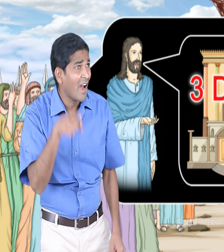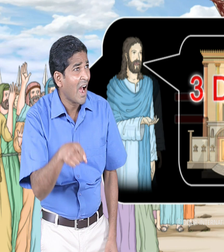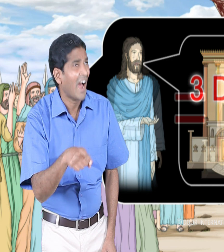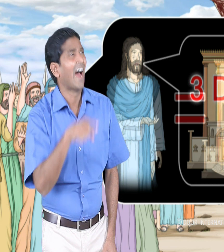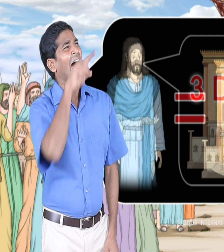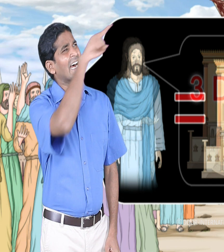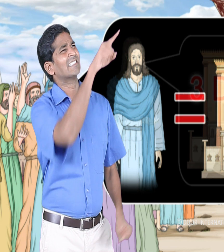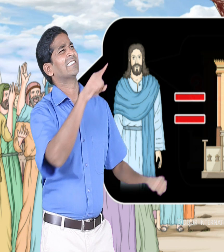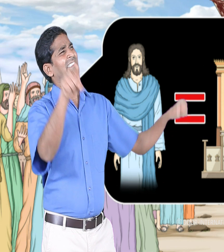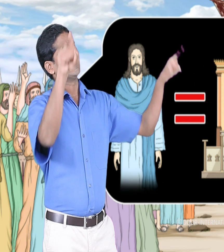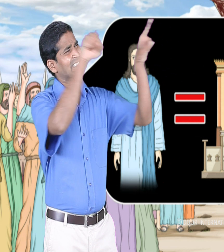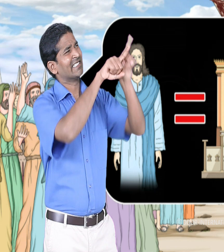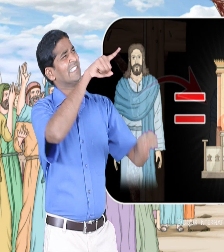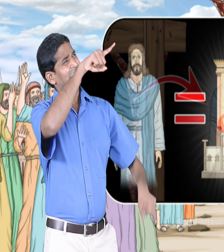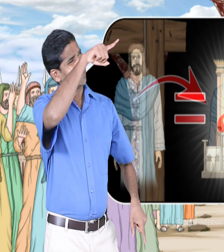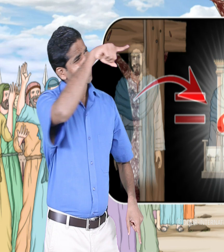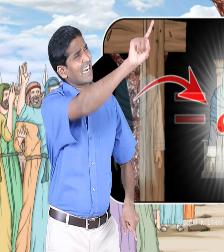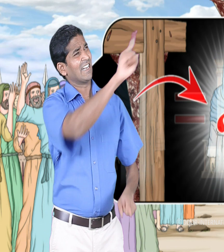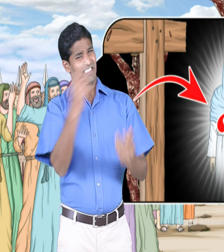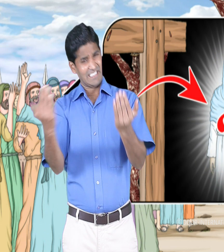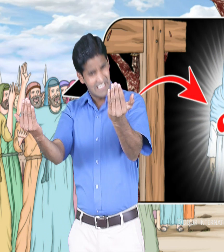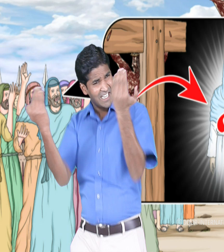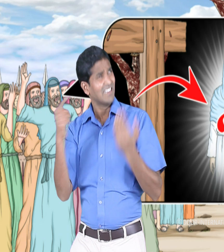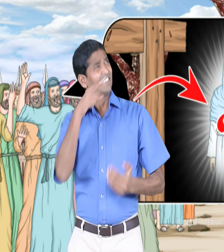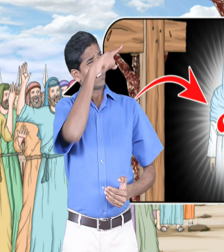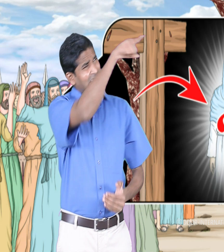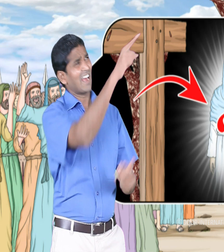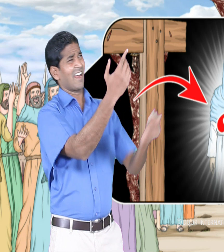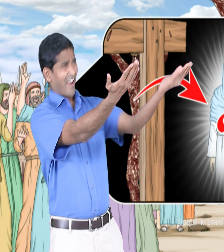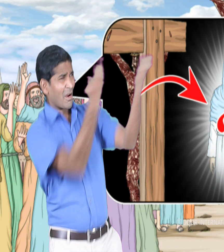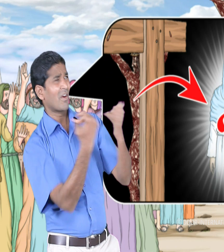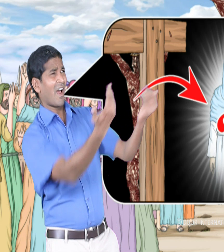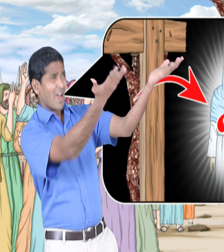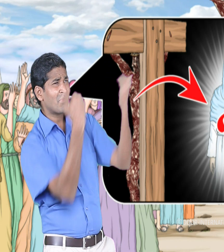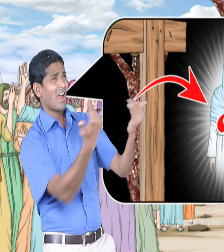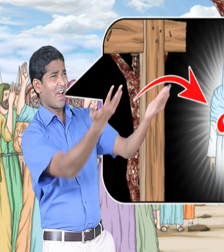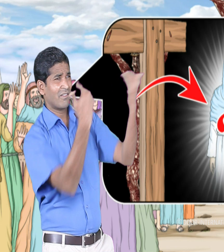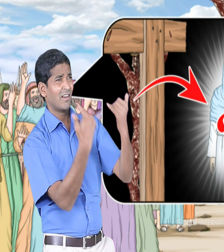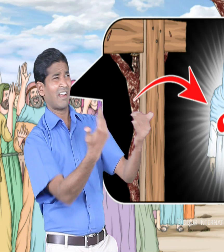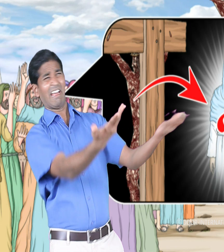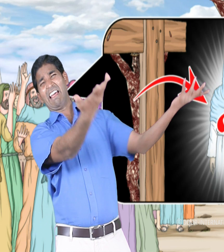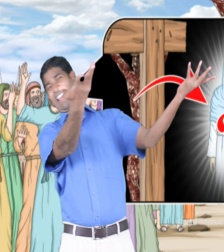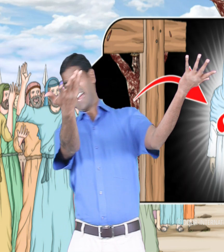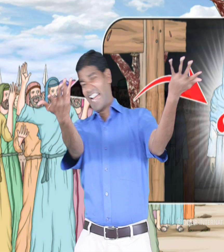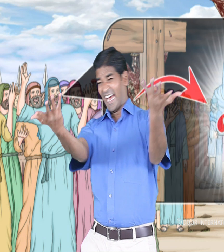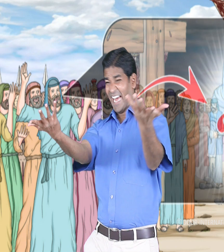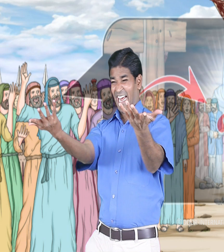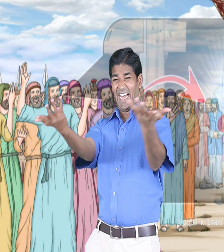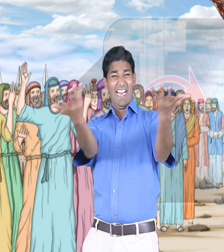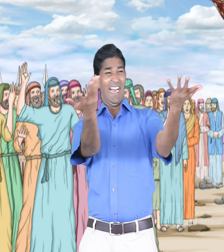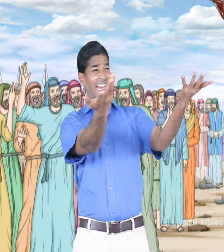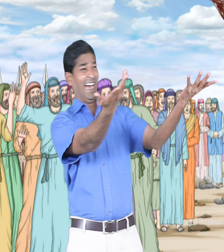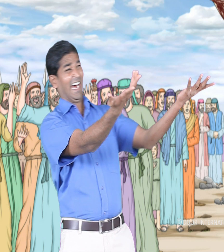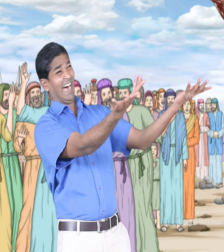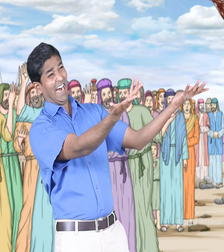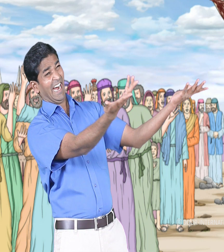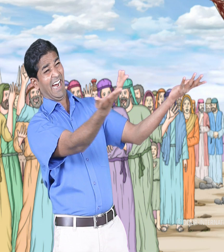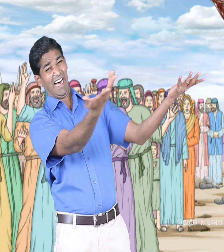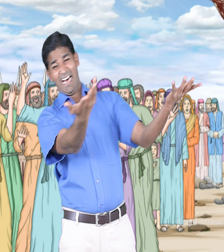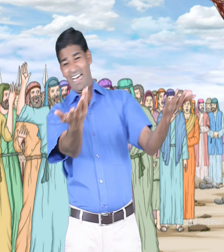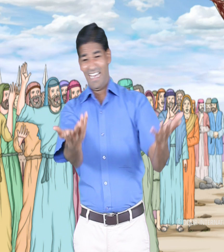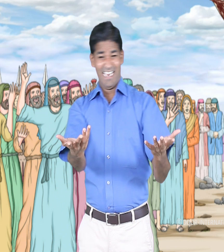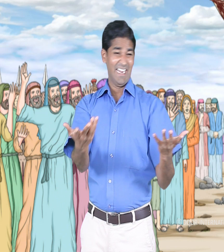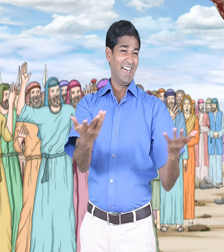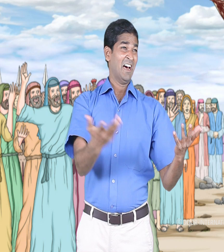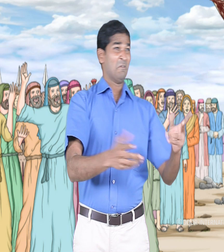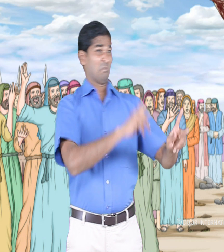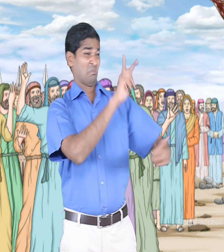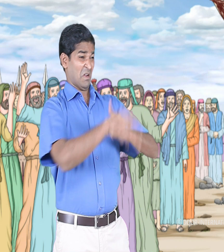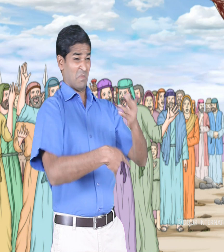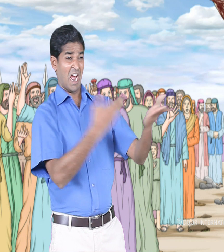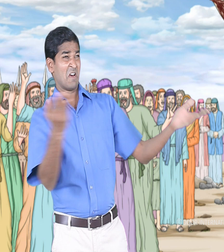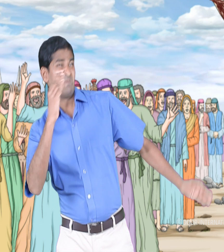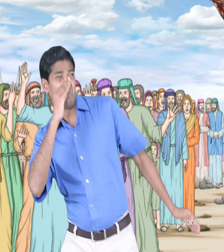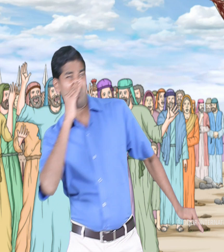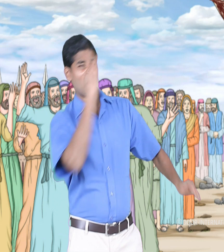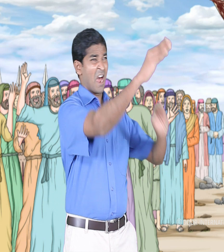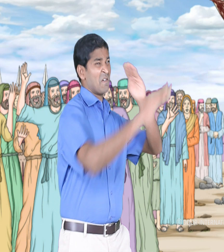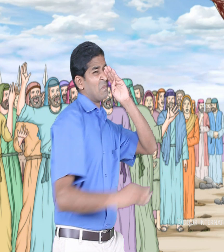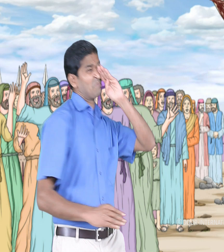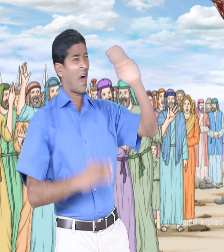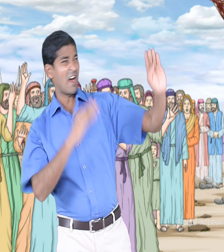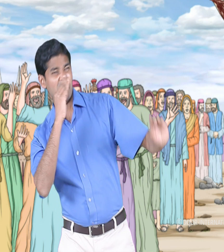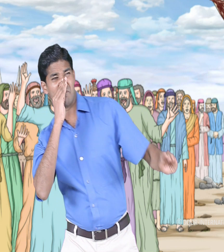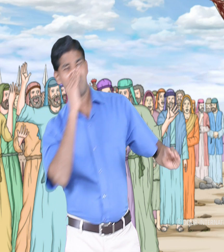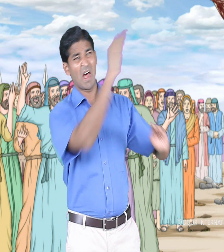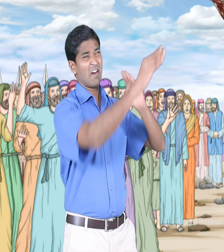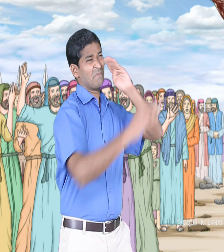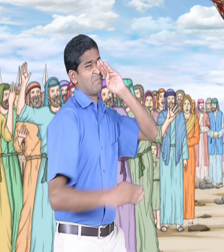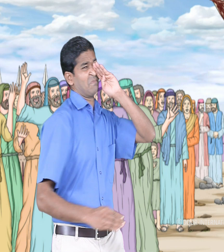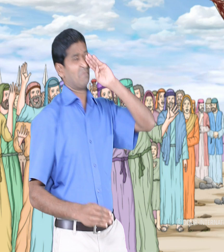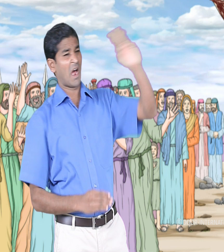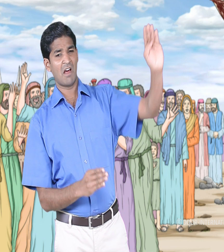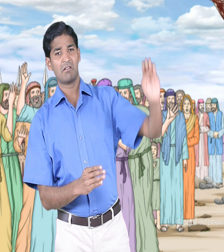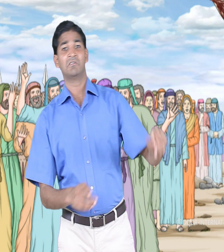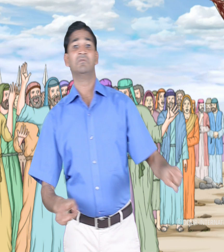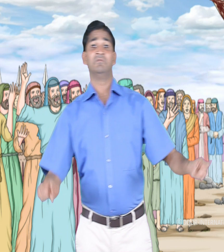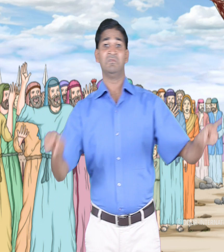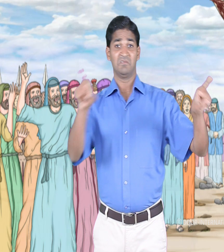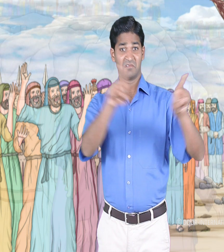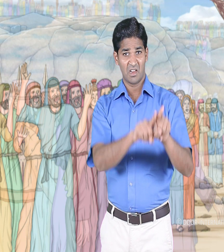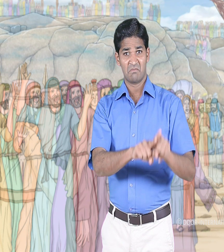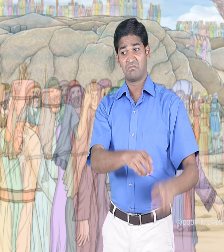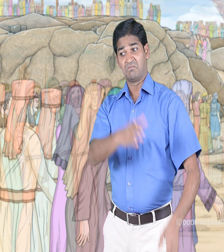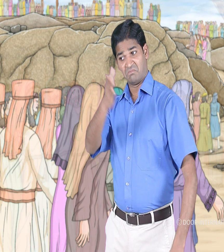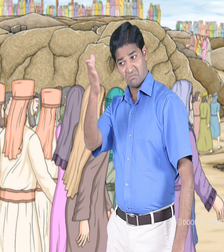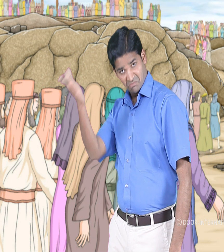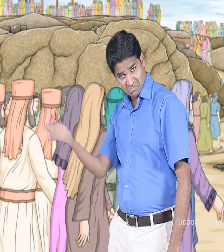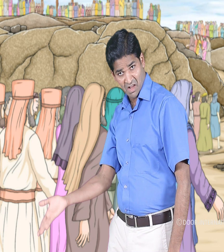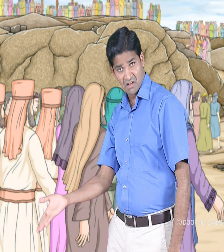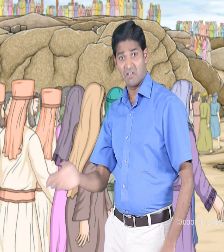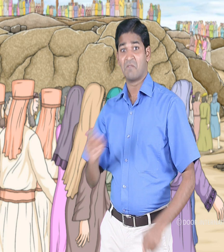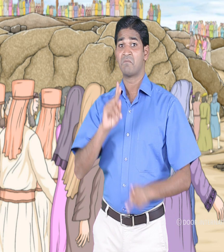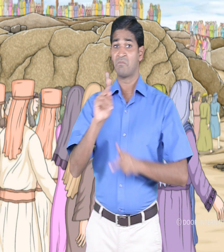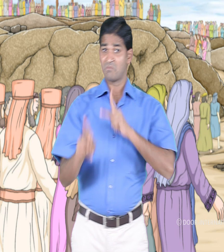If You are the Son of God, come down from the cross!”